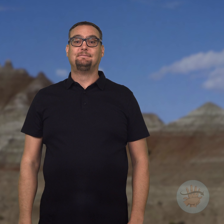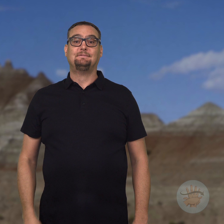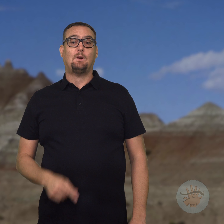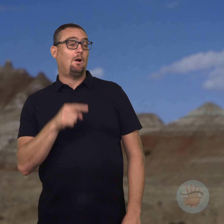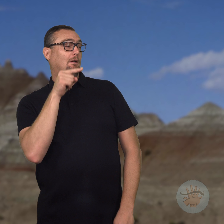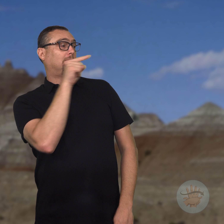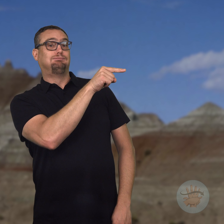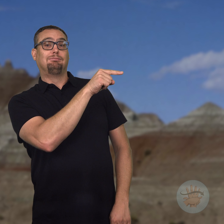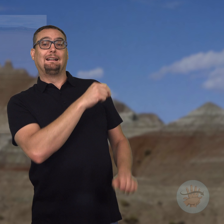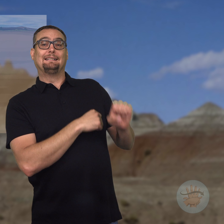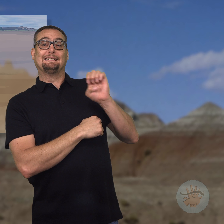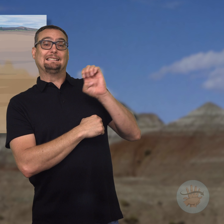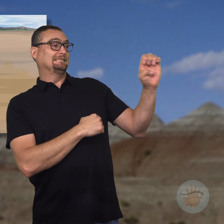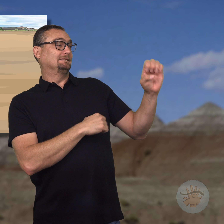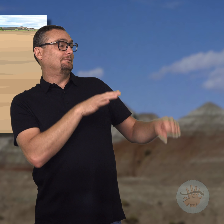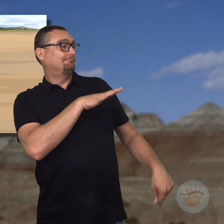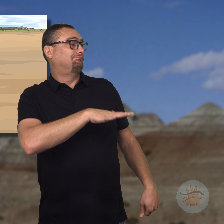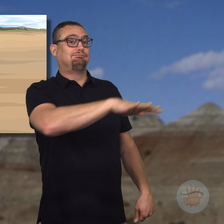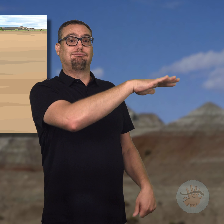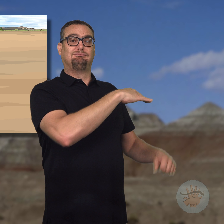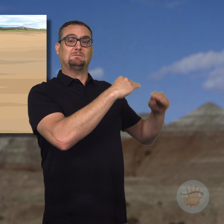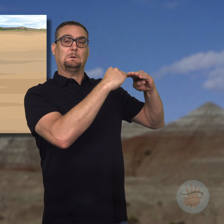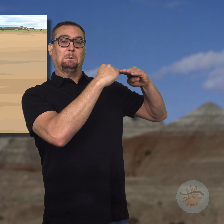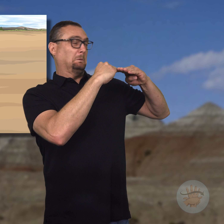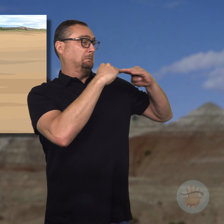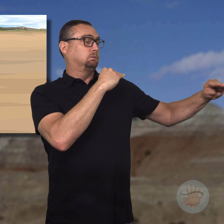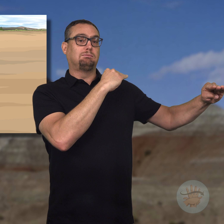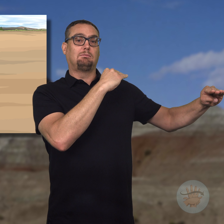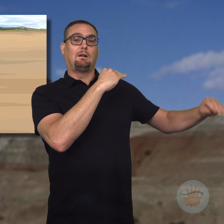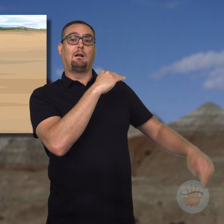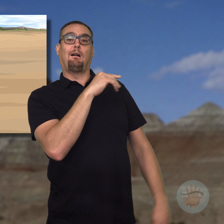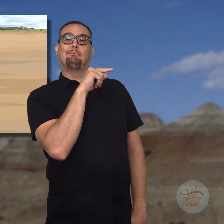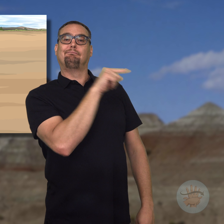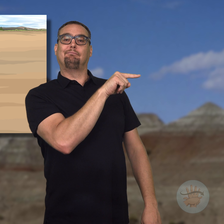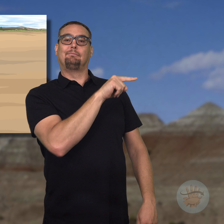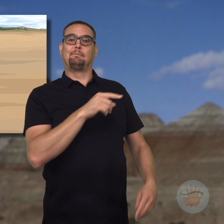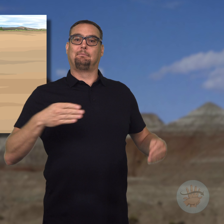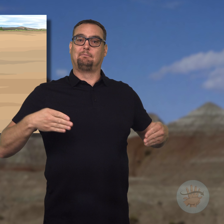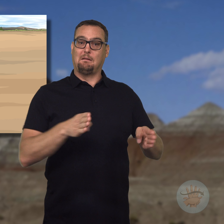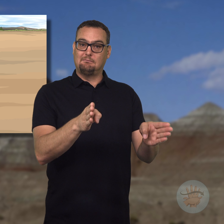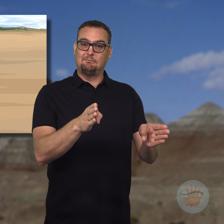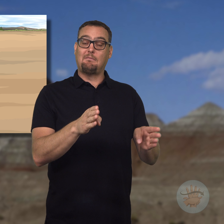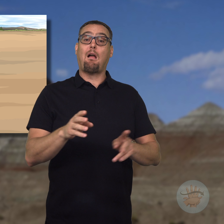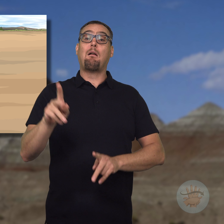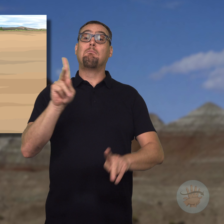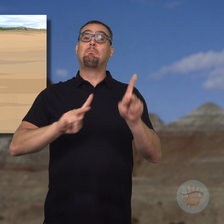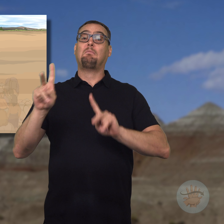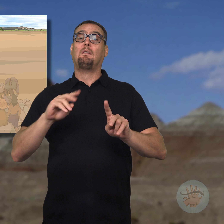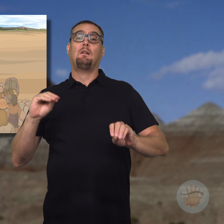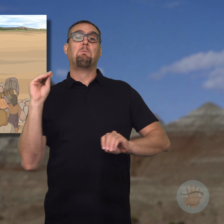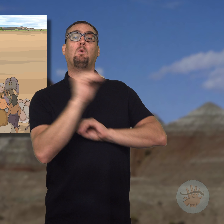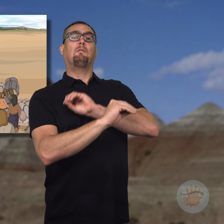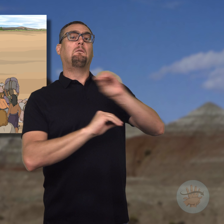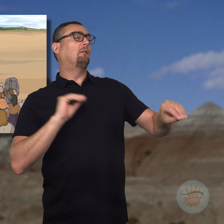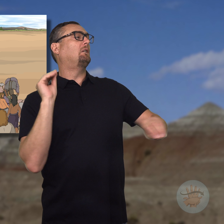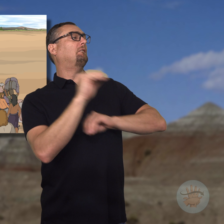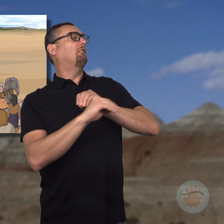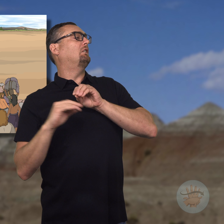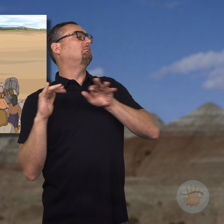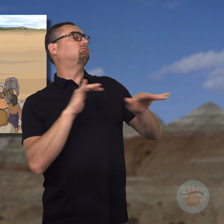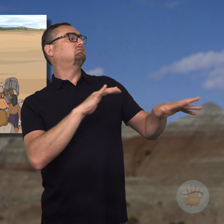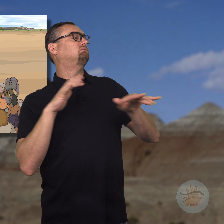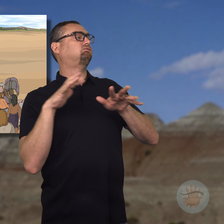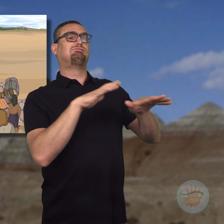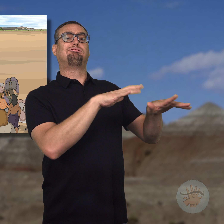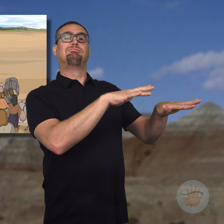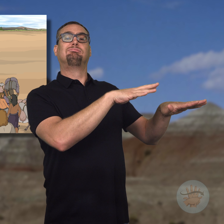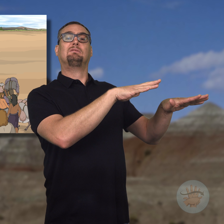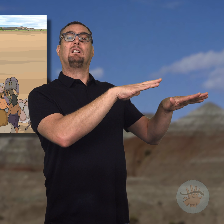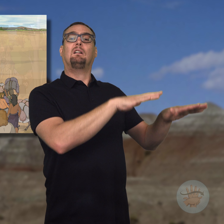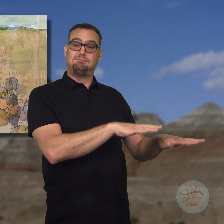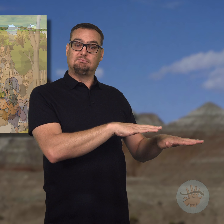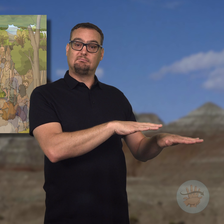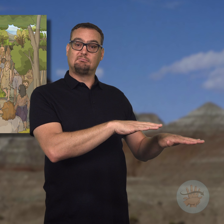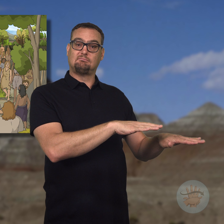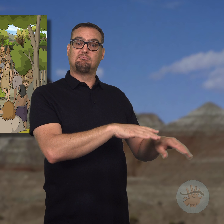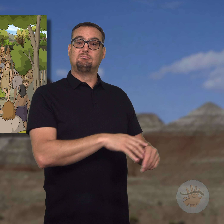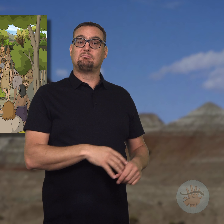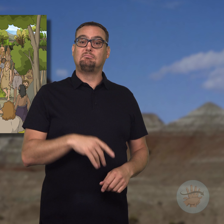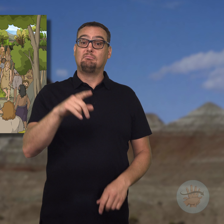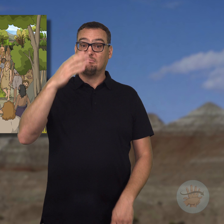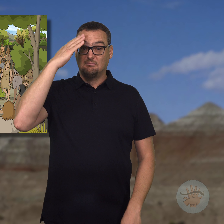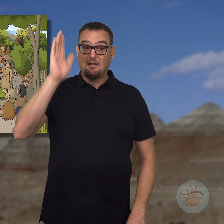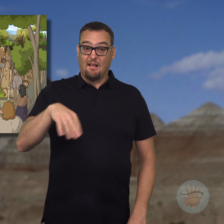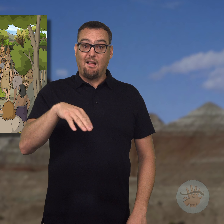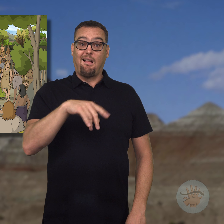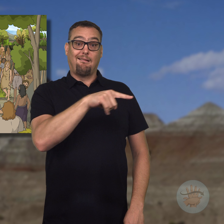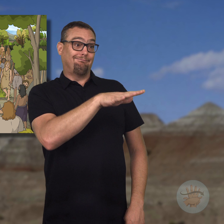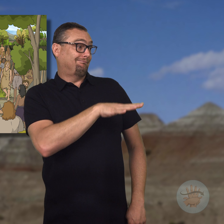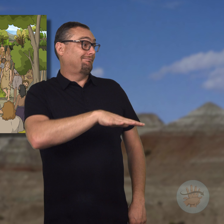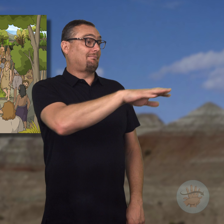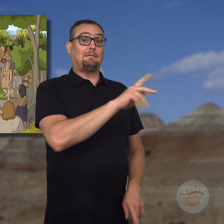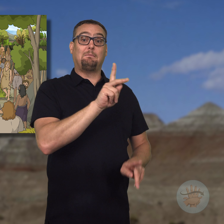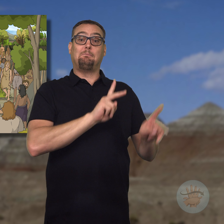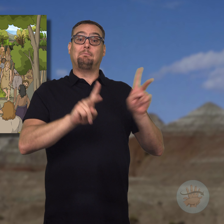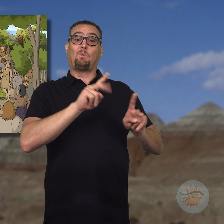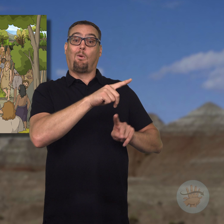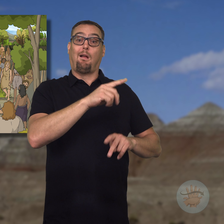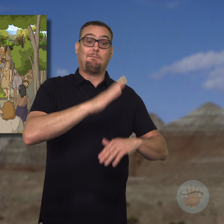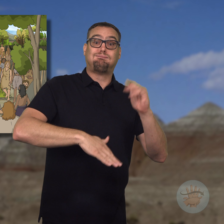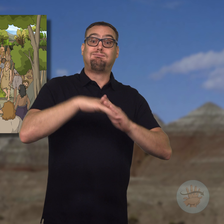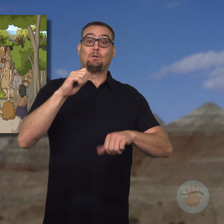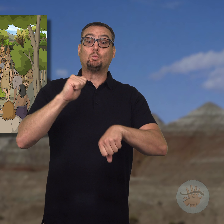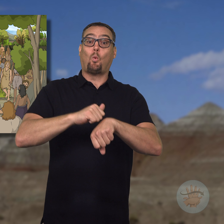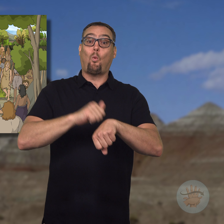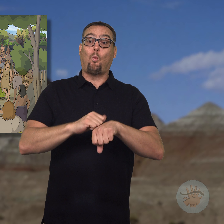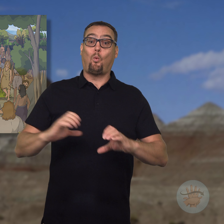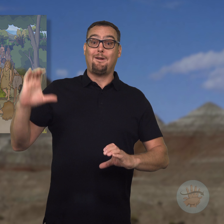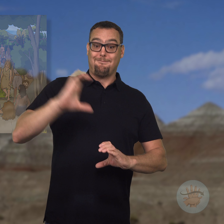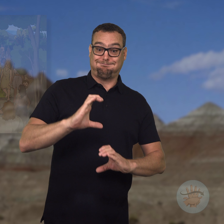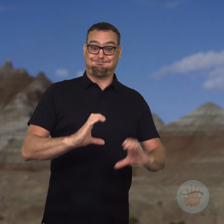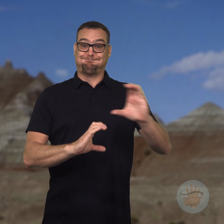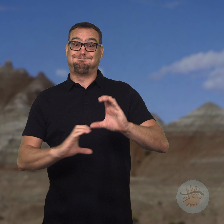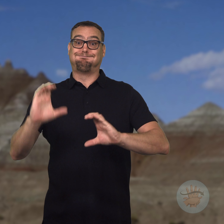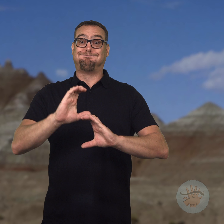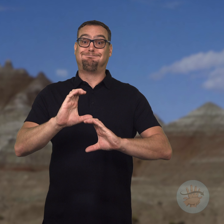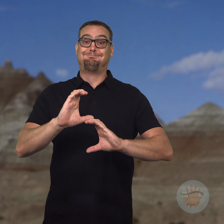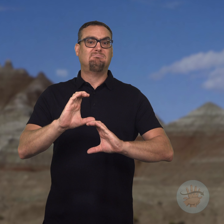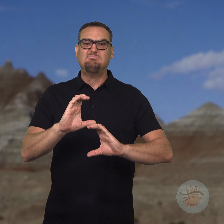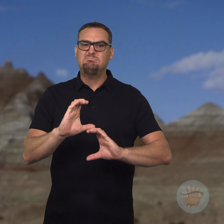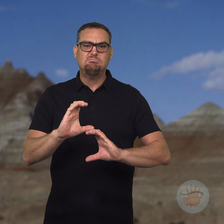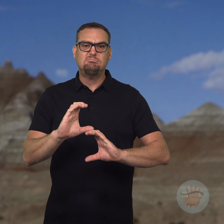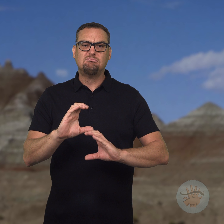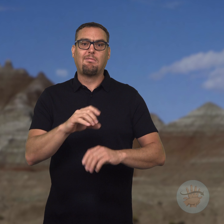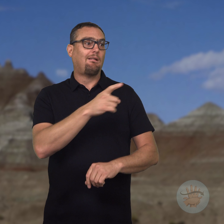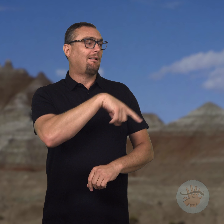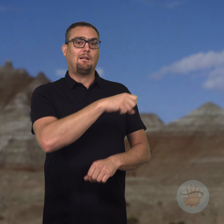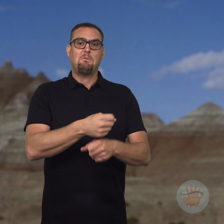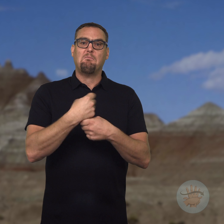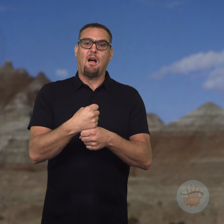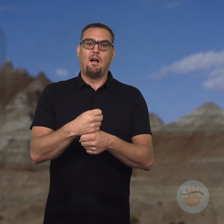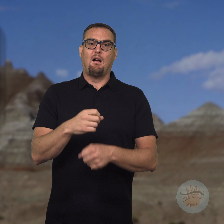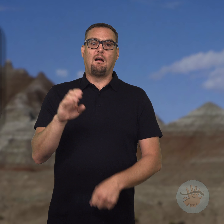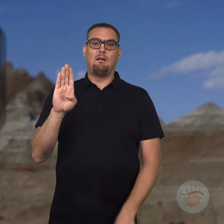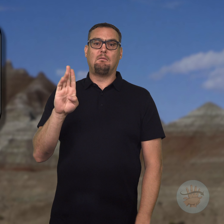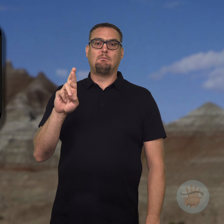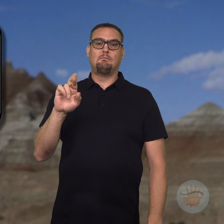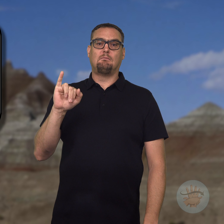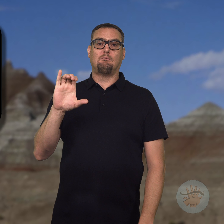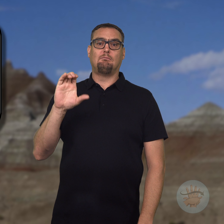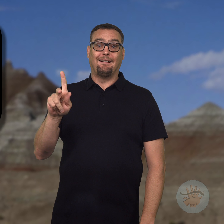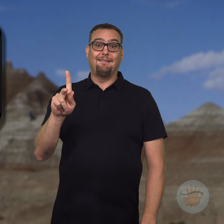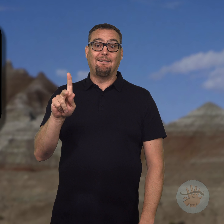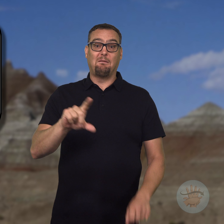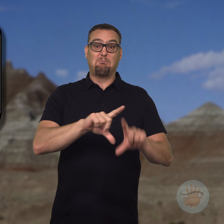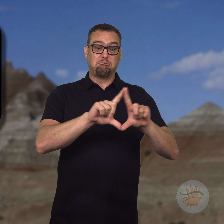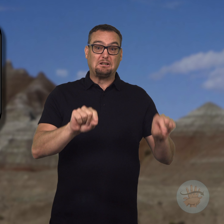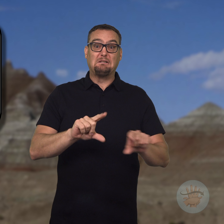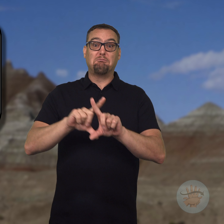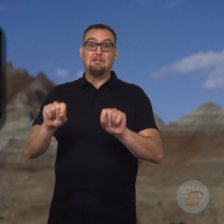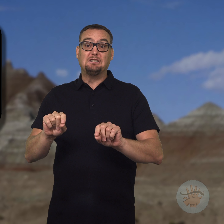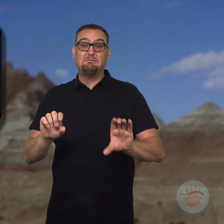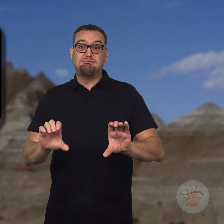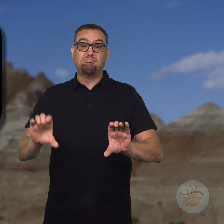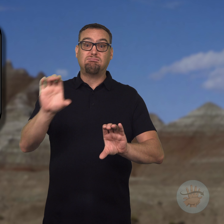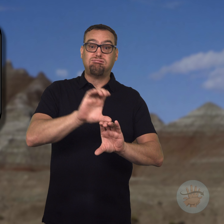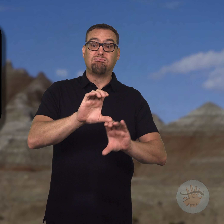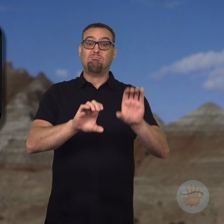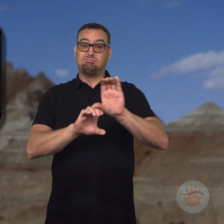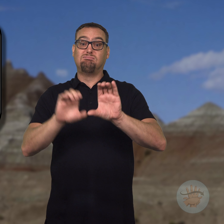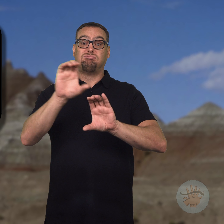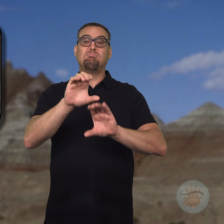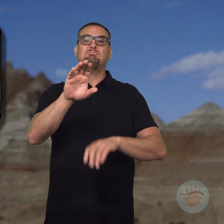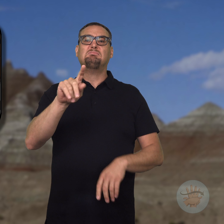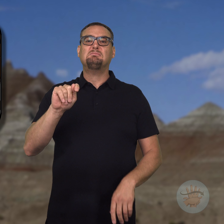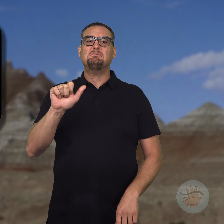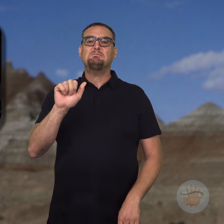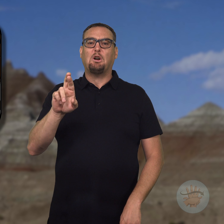And as people journeyed eastward, they found a plain in the land of Shinar and settled there.